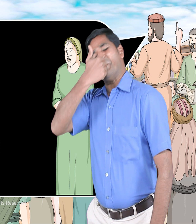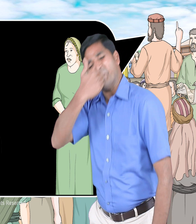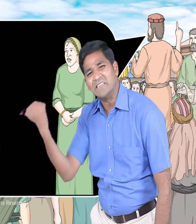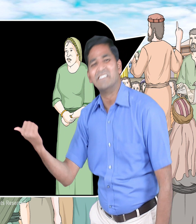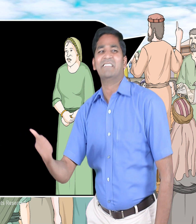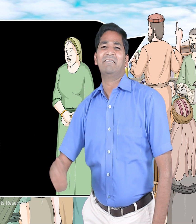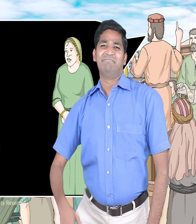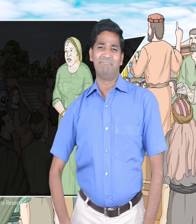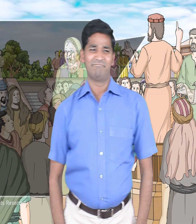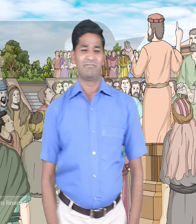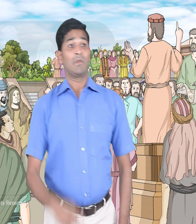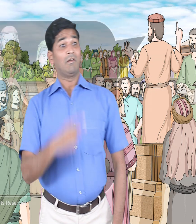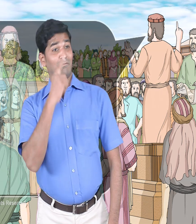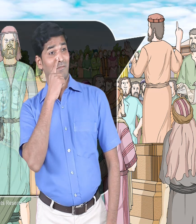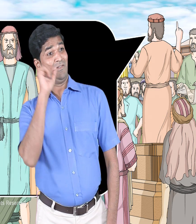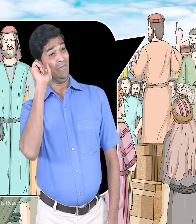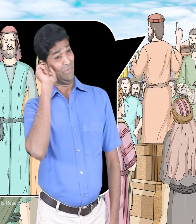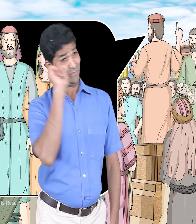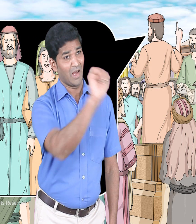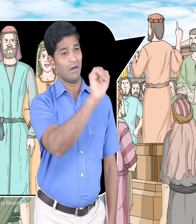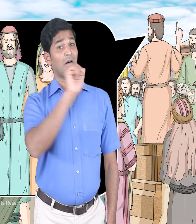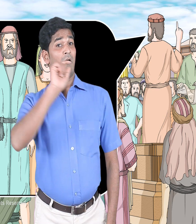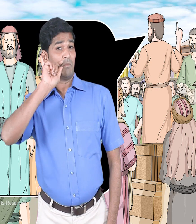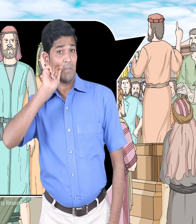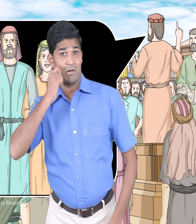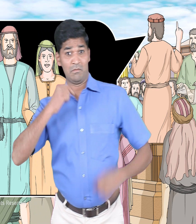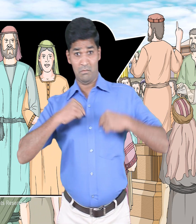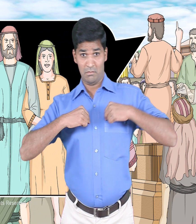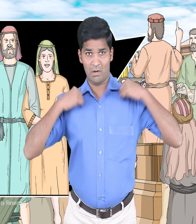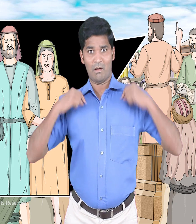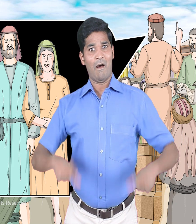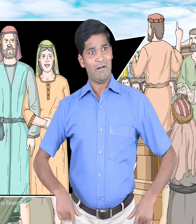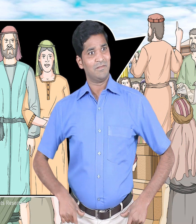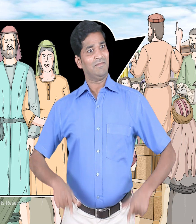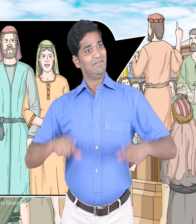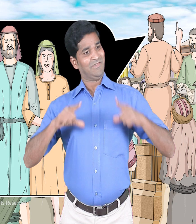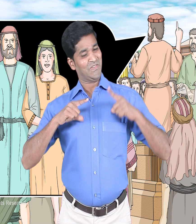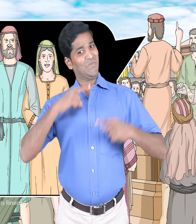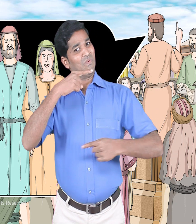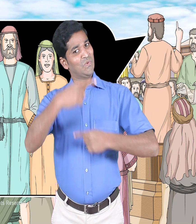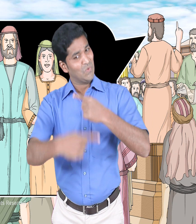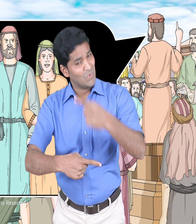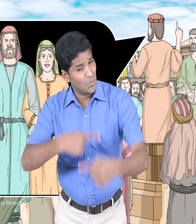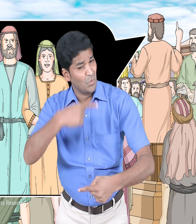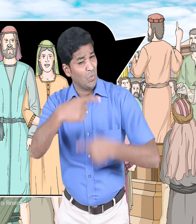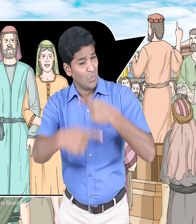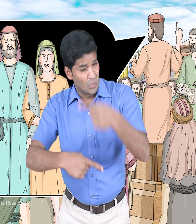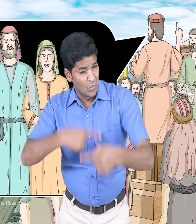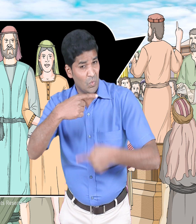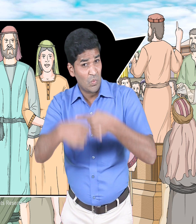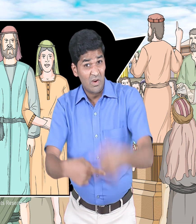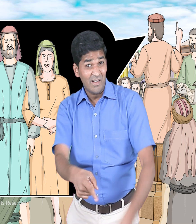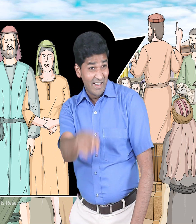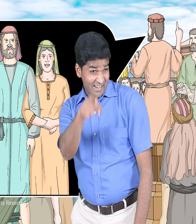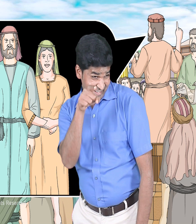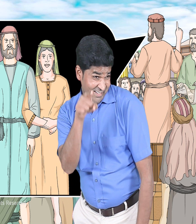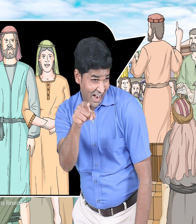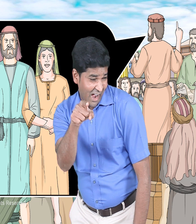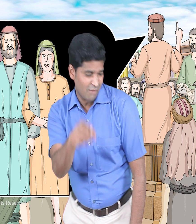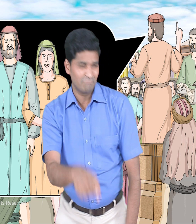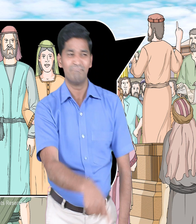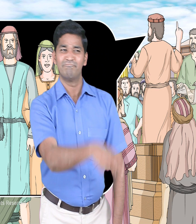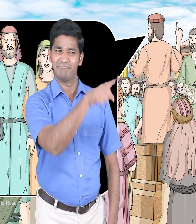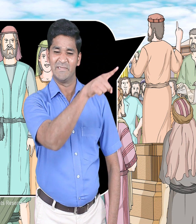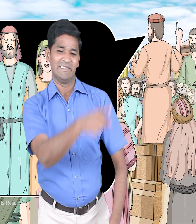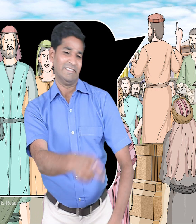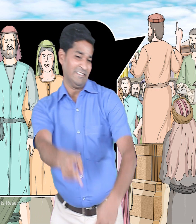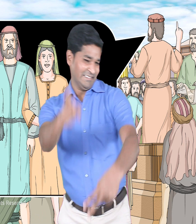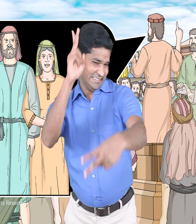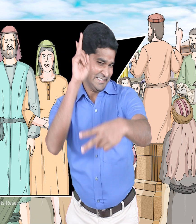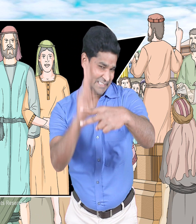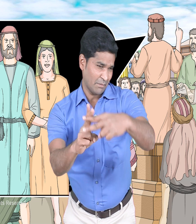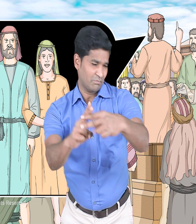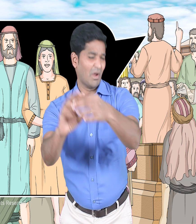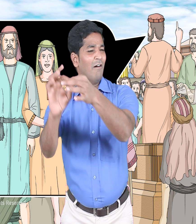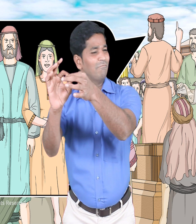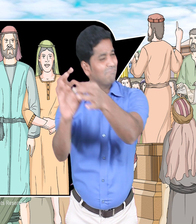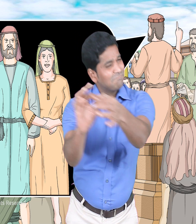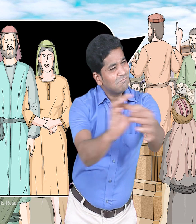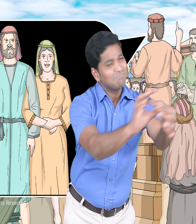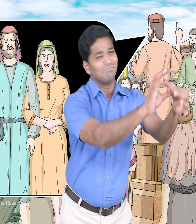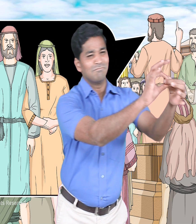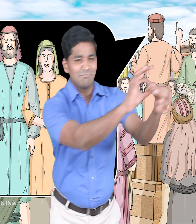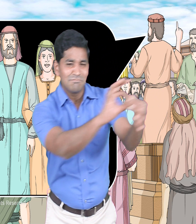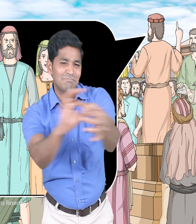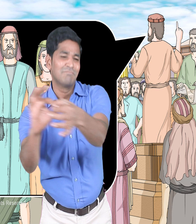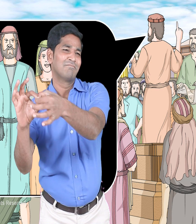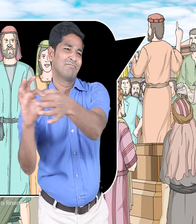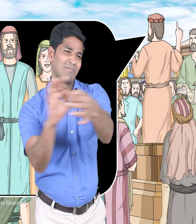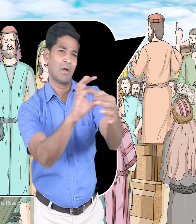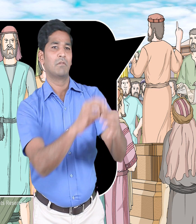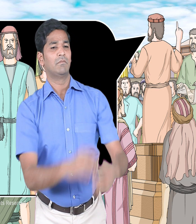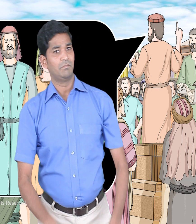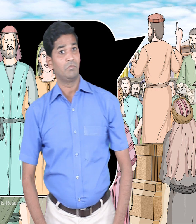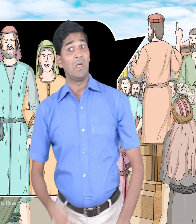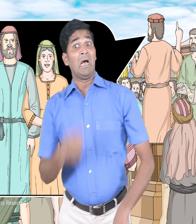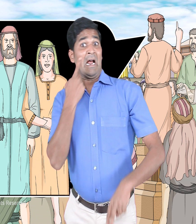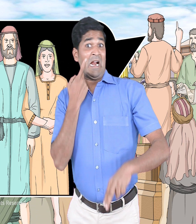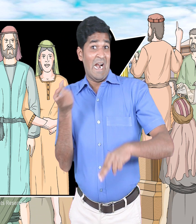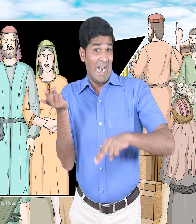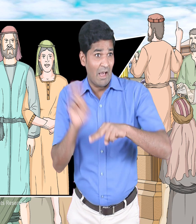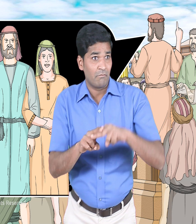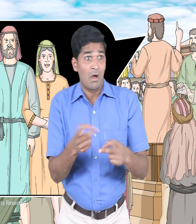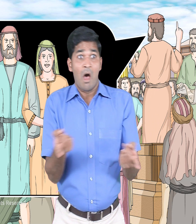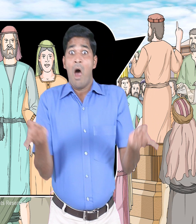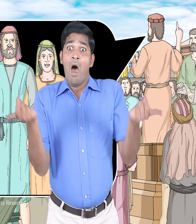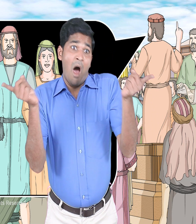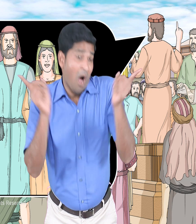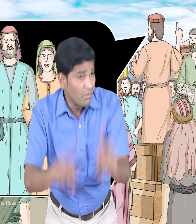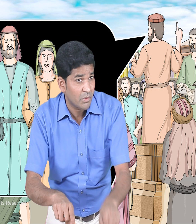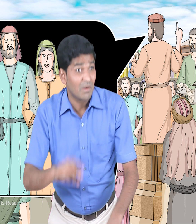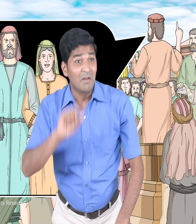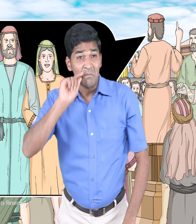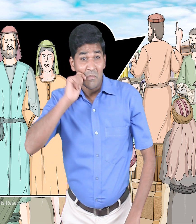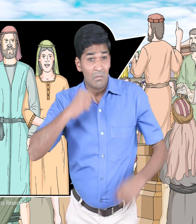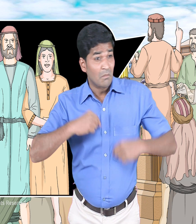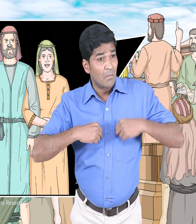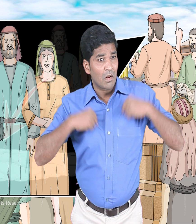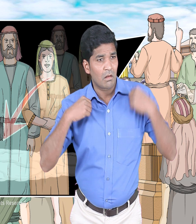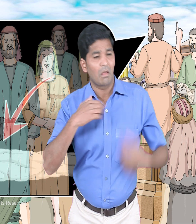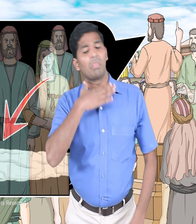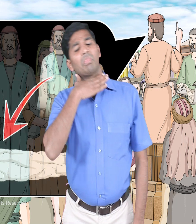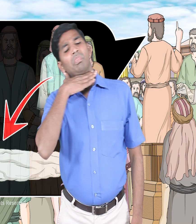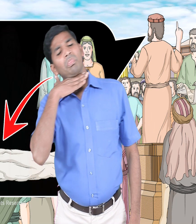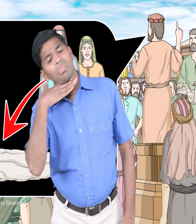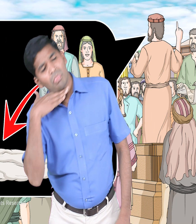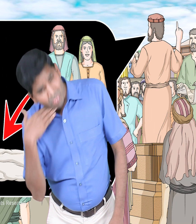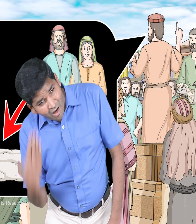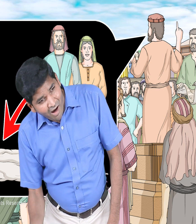A wife is bound to her husband as long as he lives.